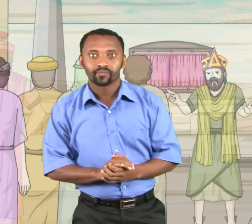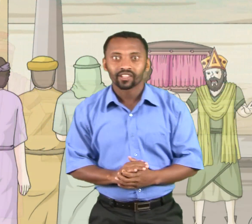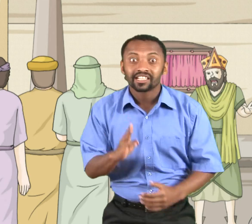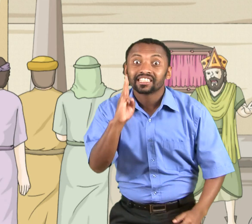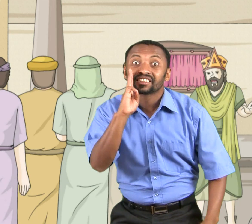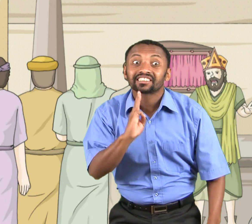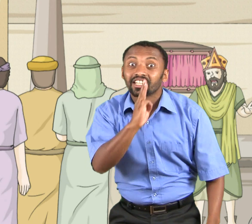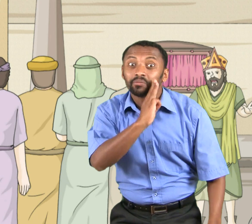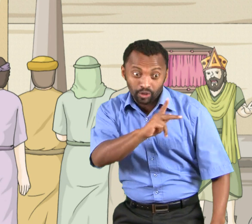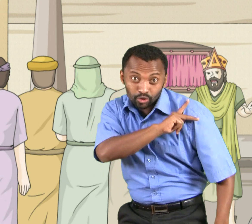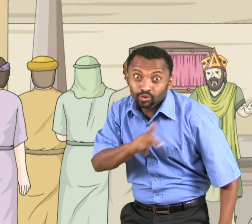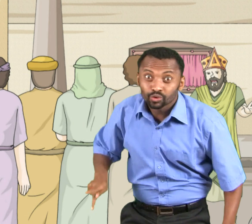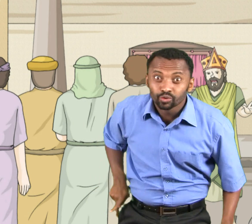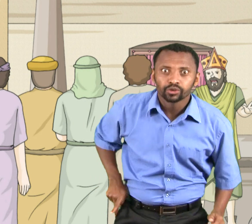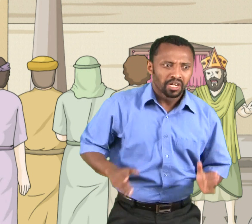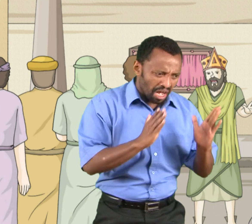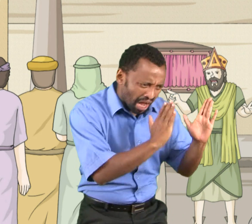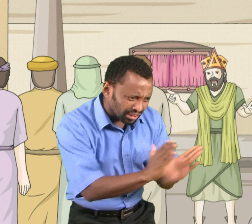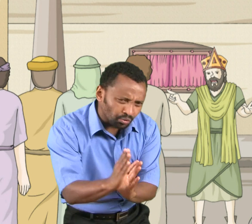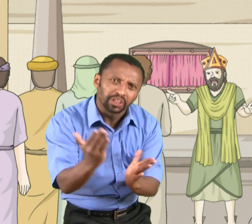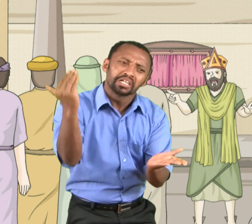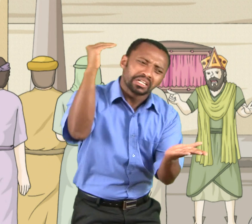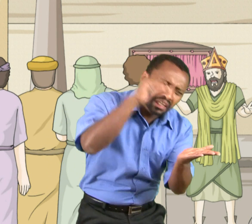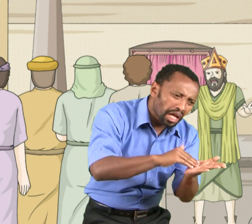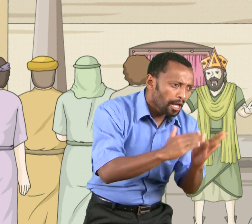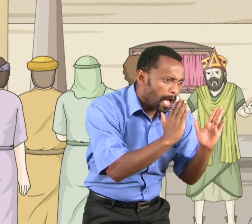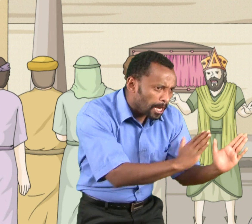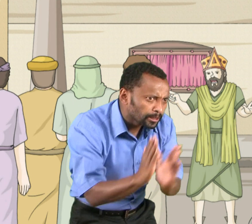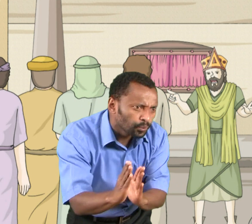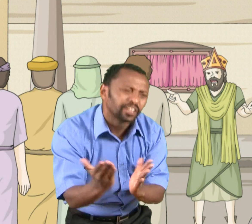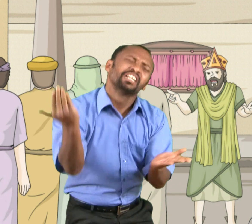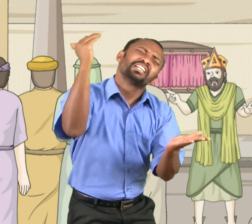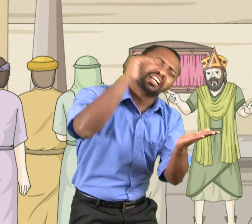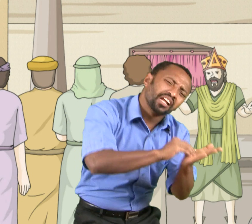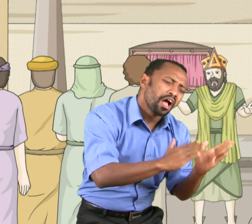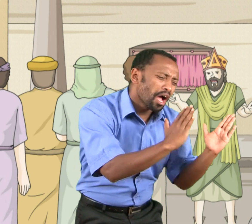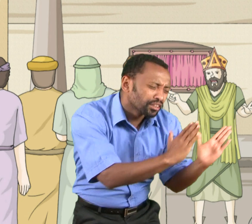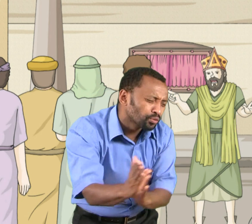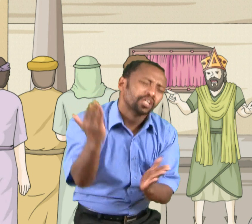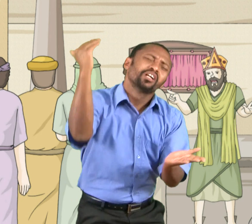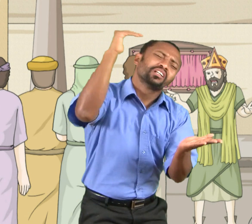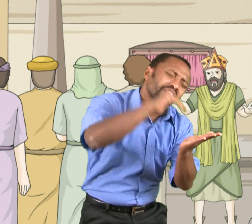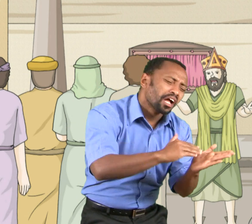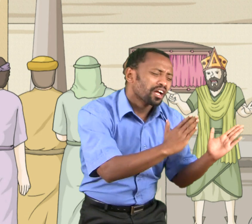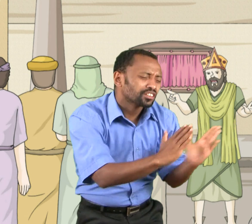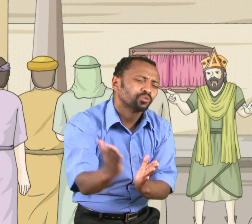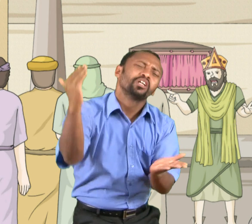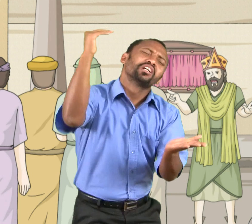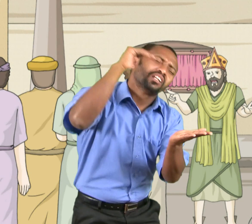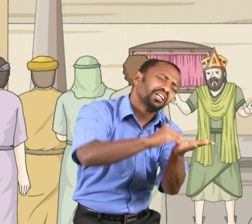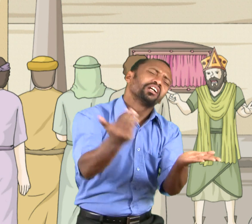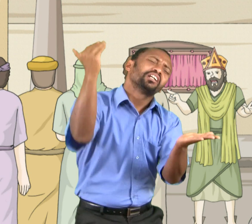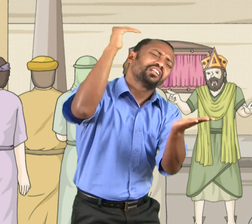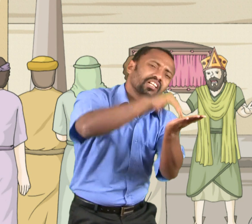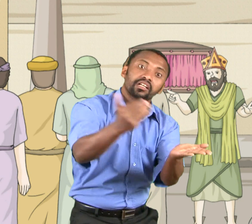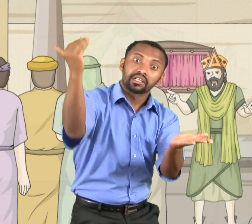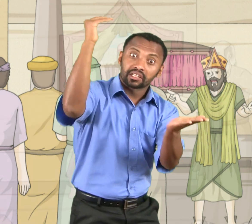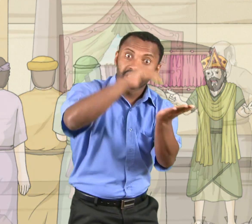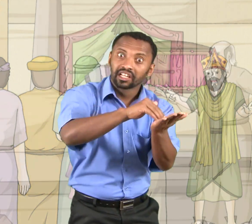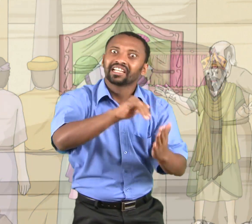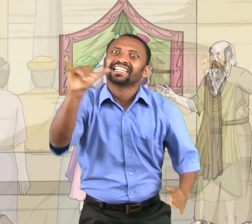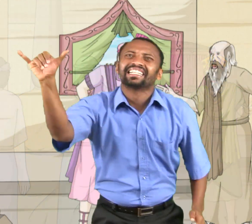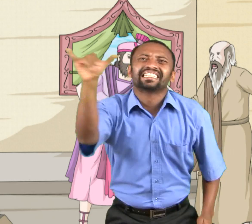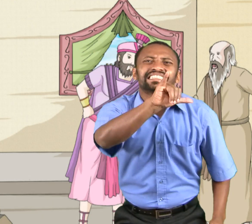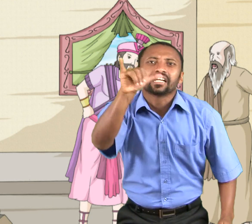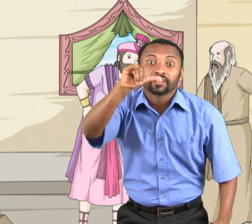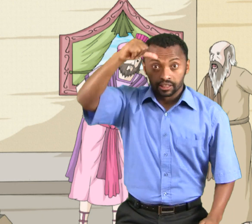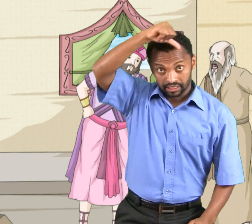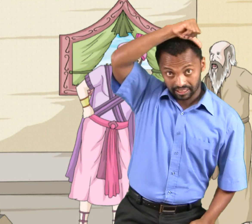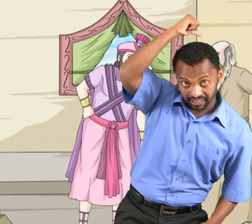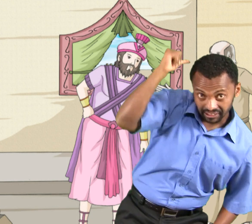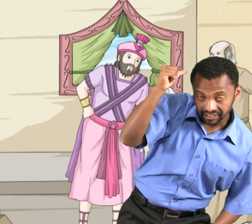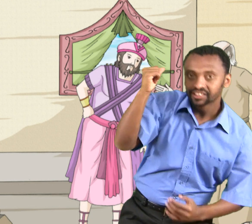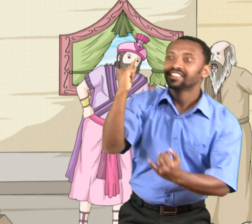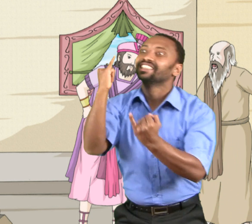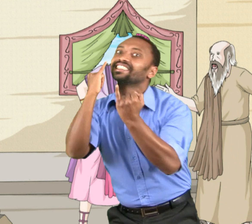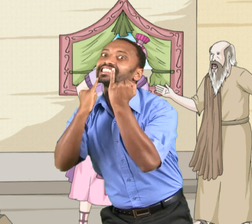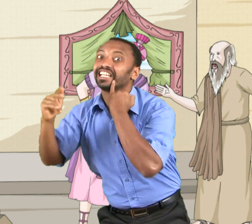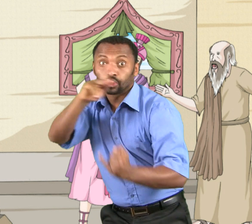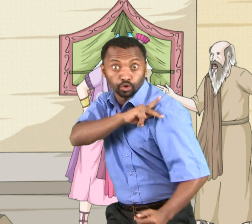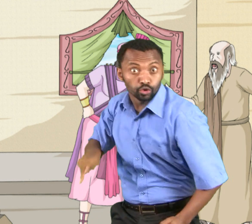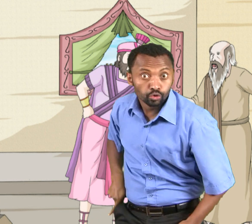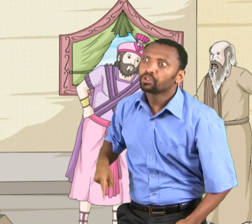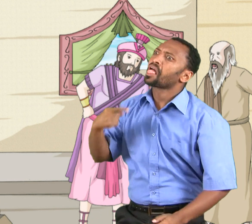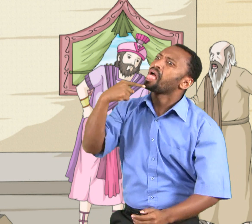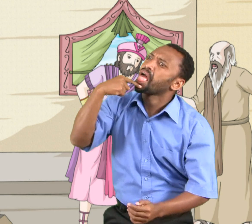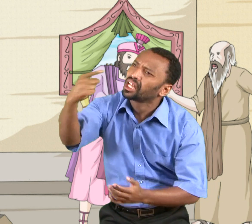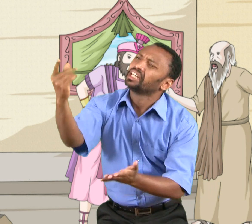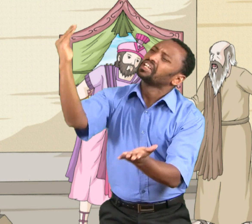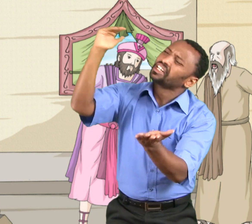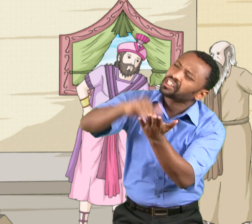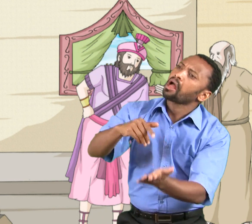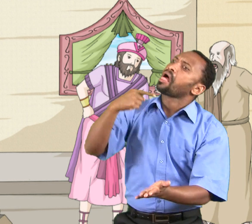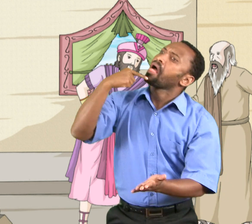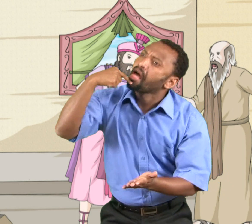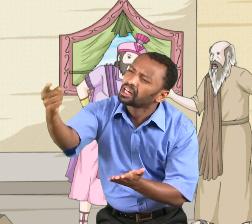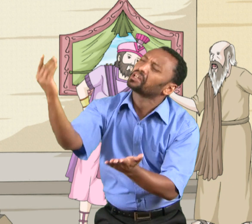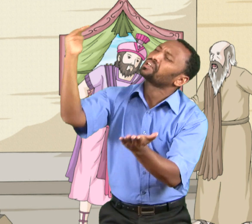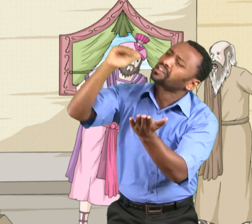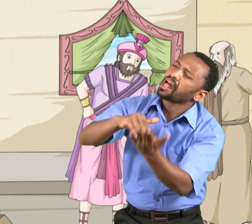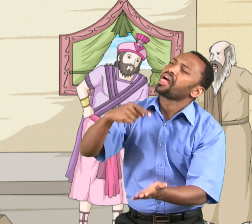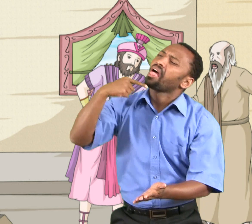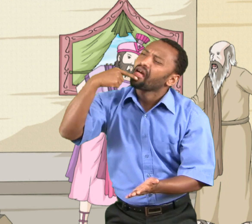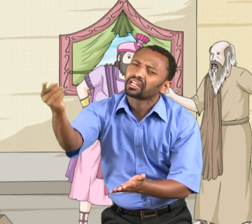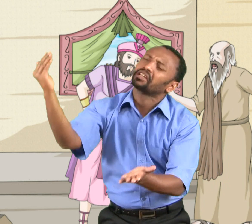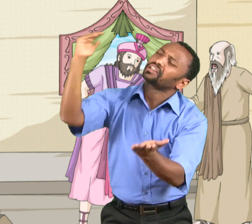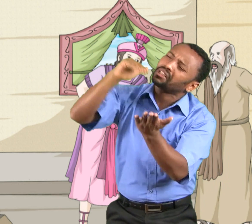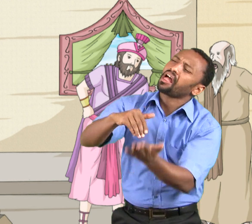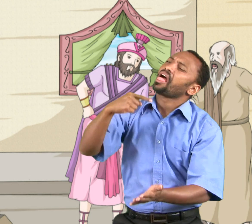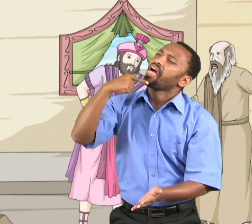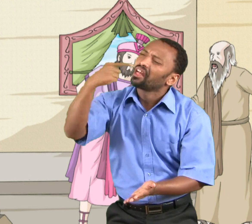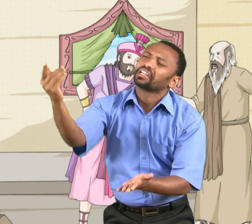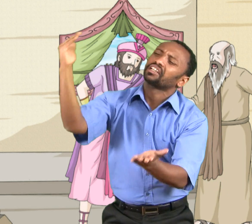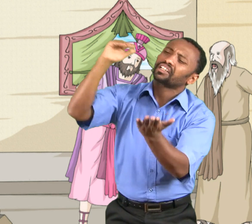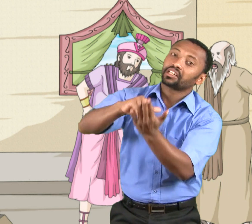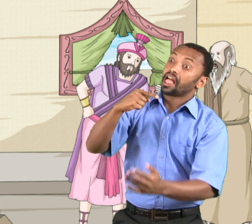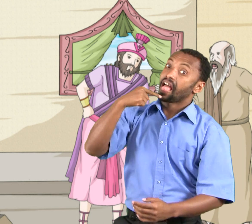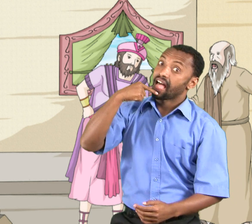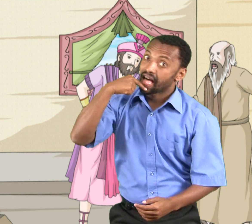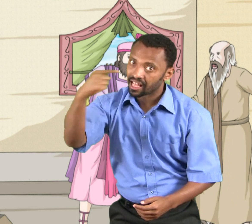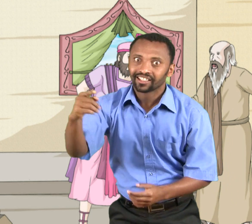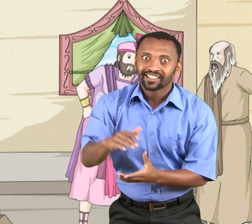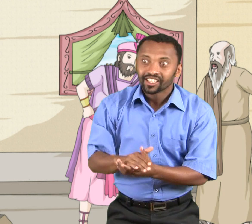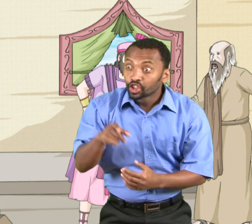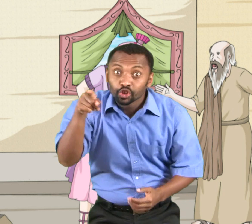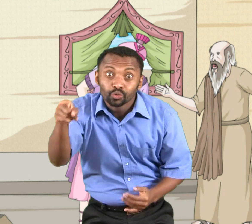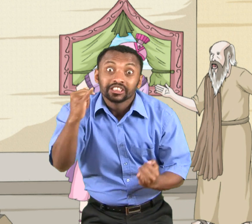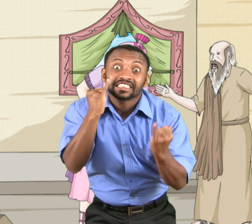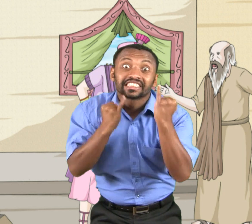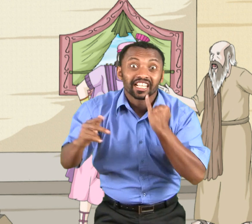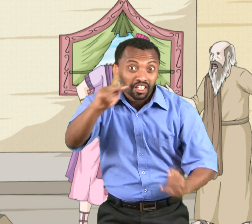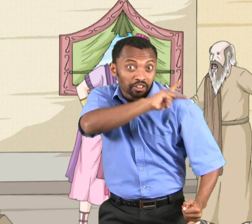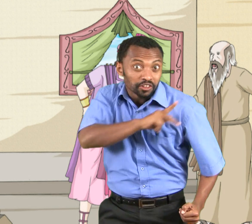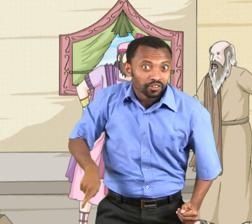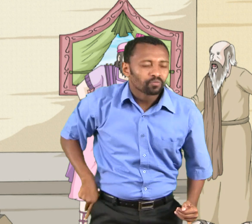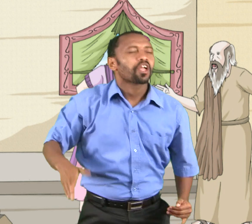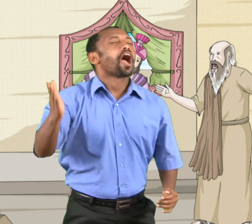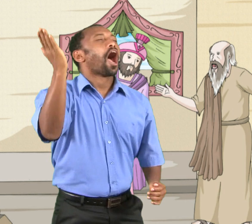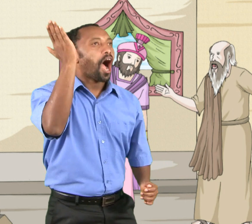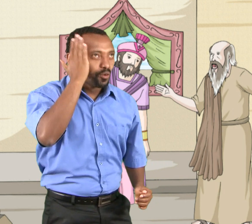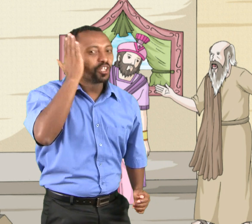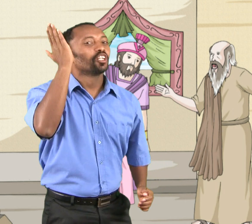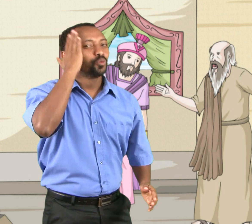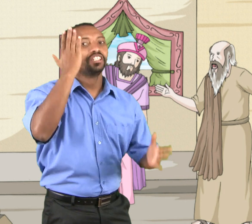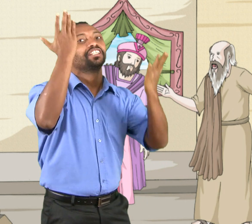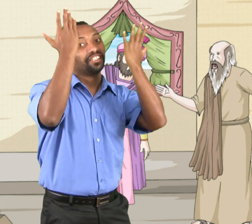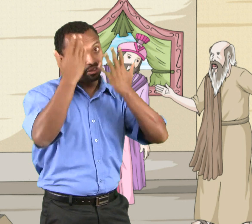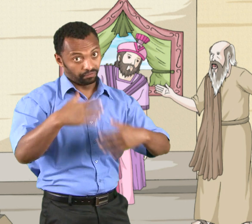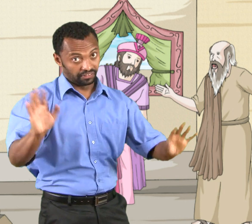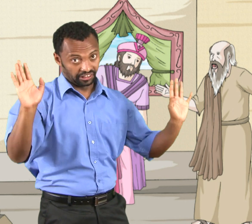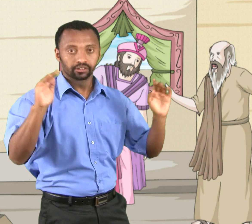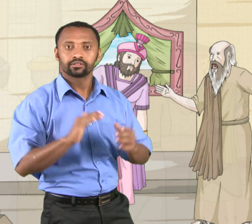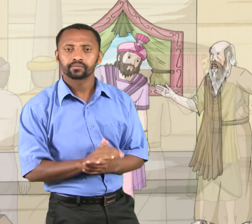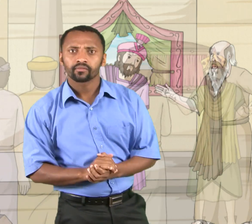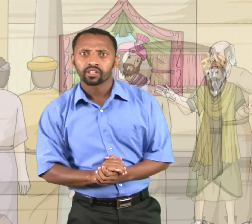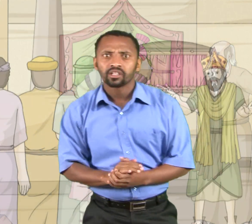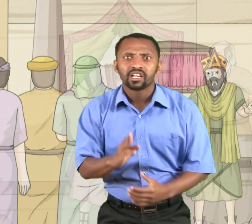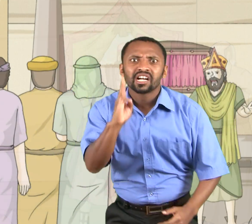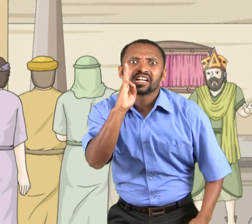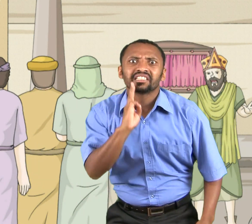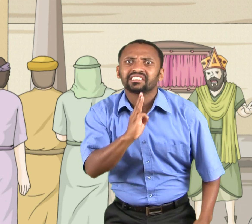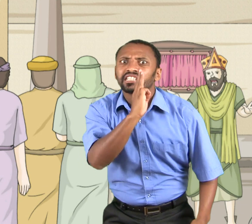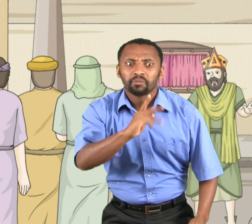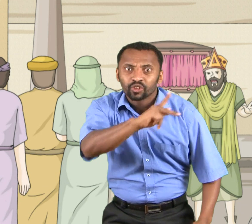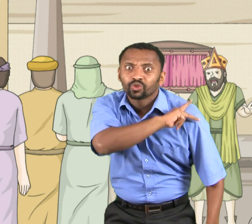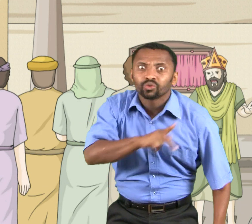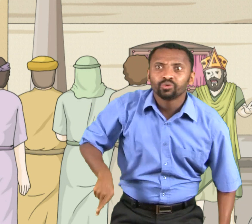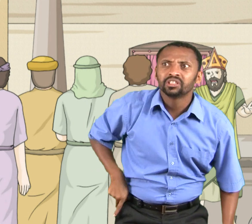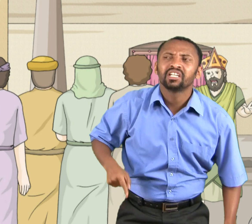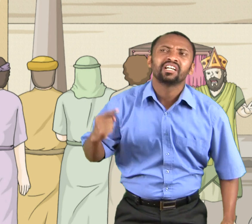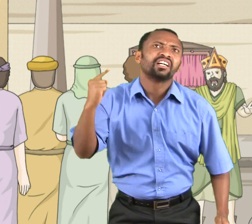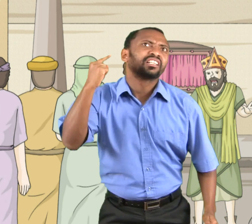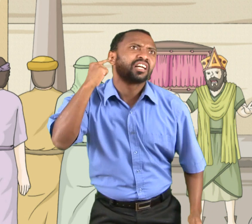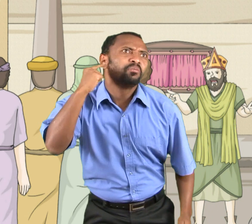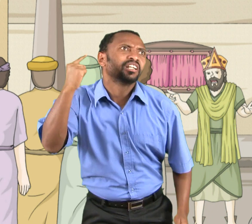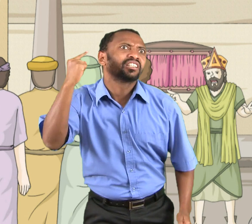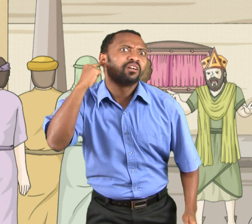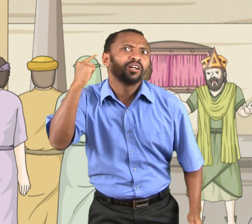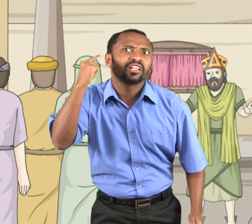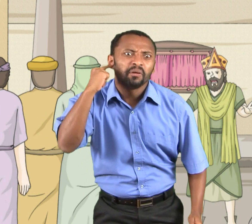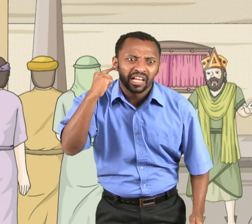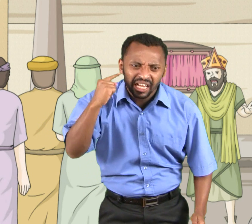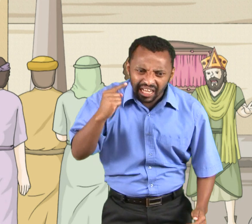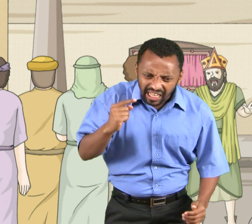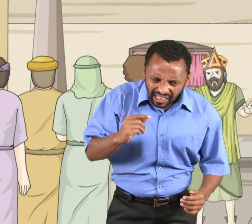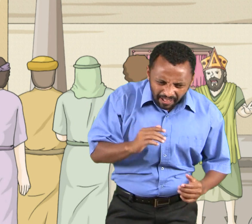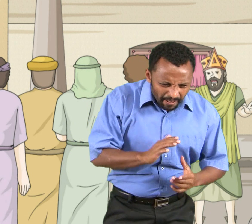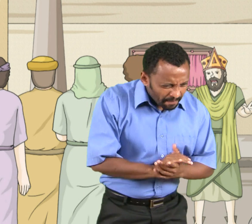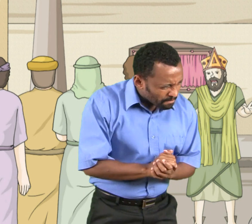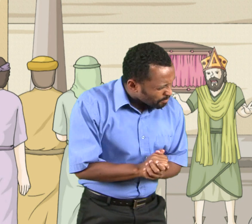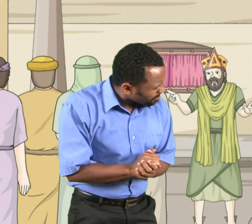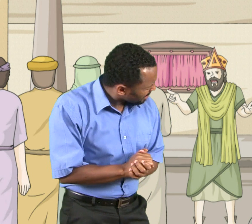Time and again Elisha warned the king, so that he was on his guard in such places.